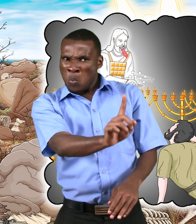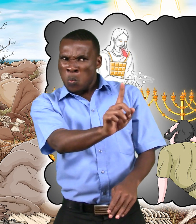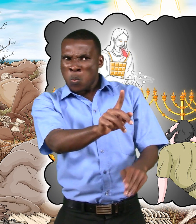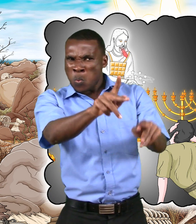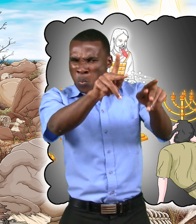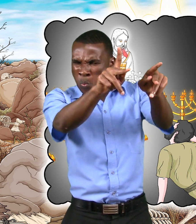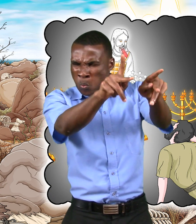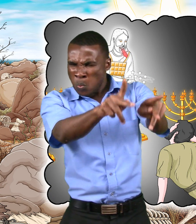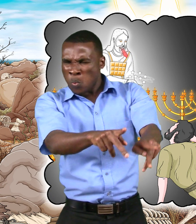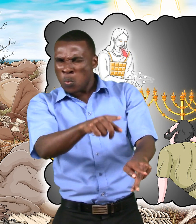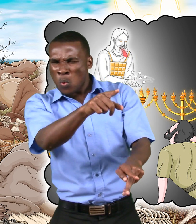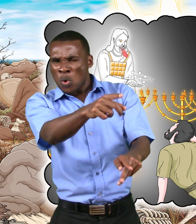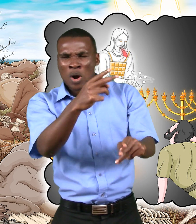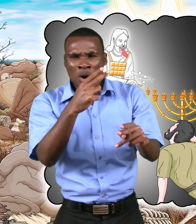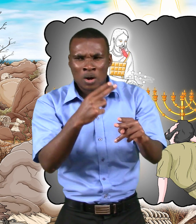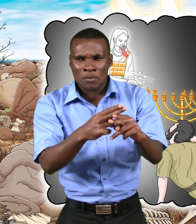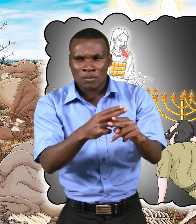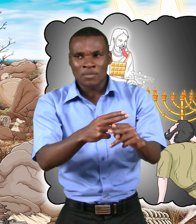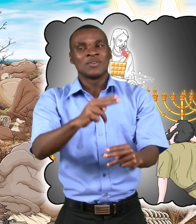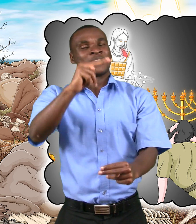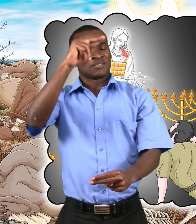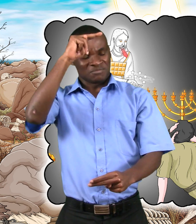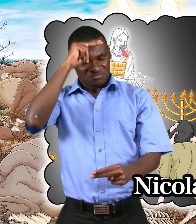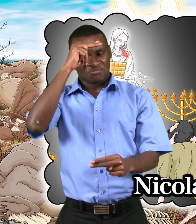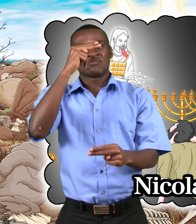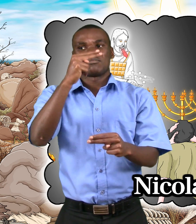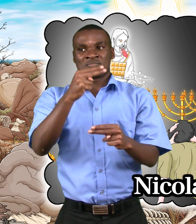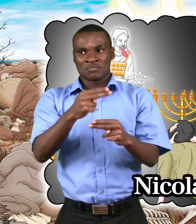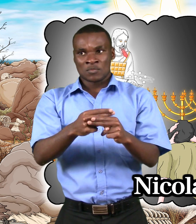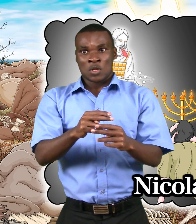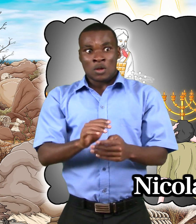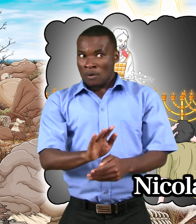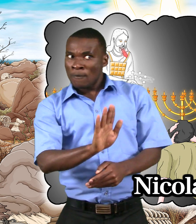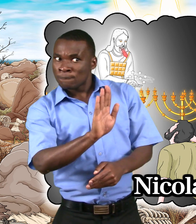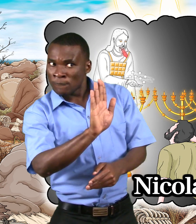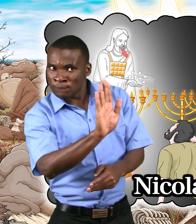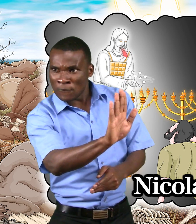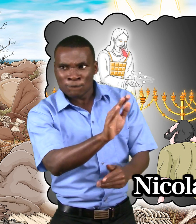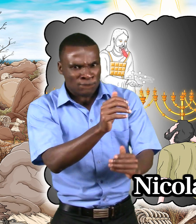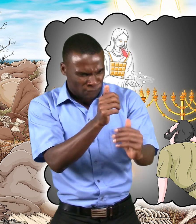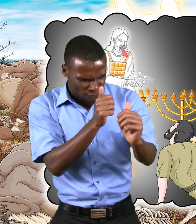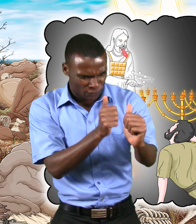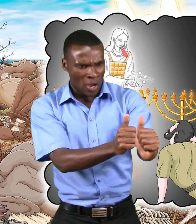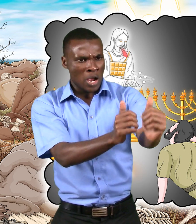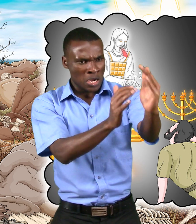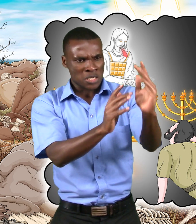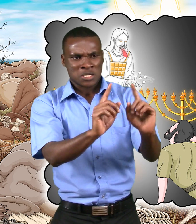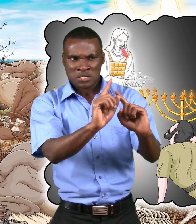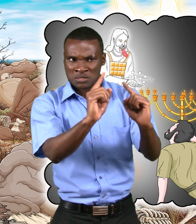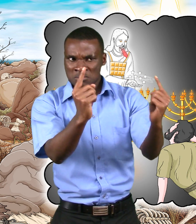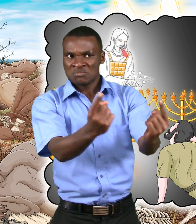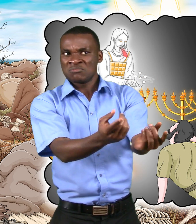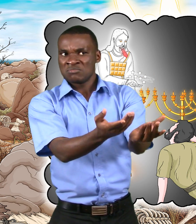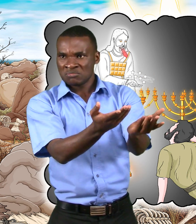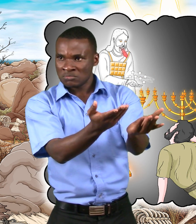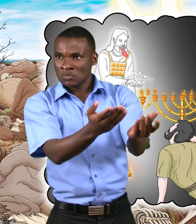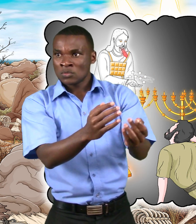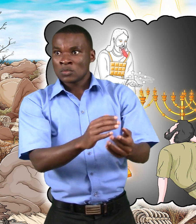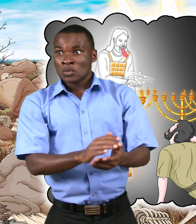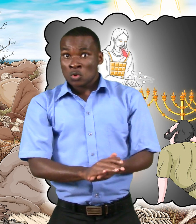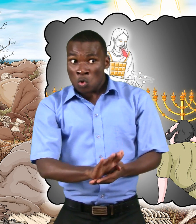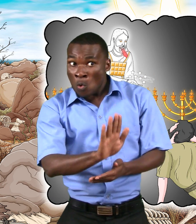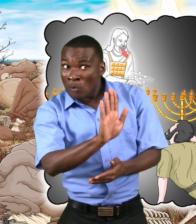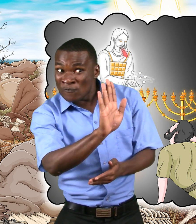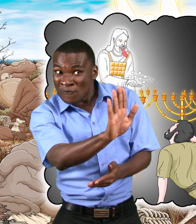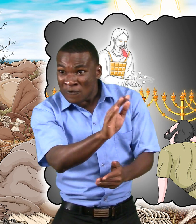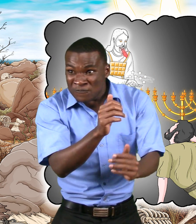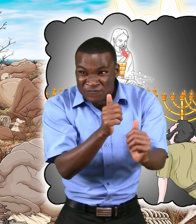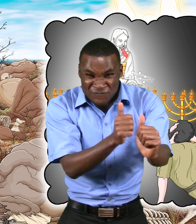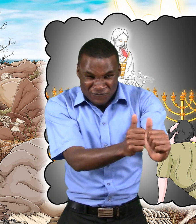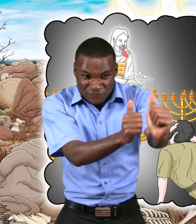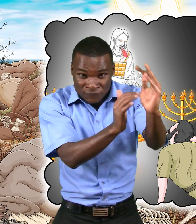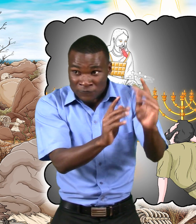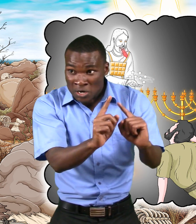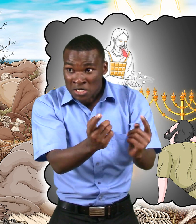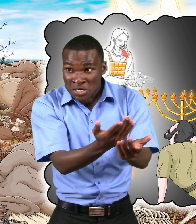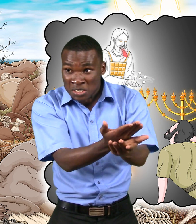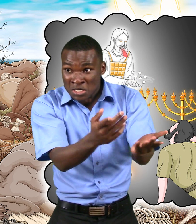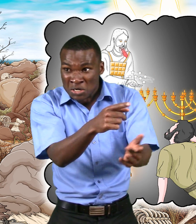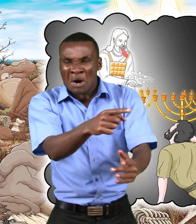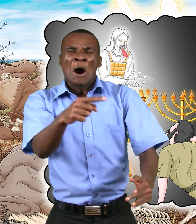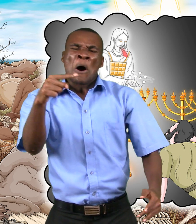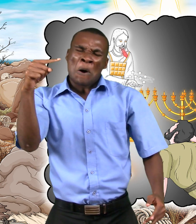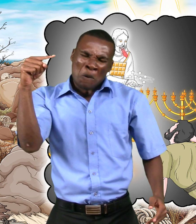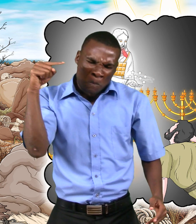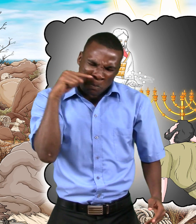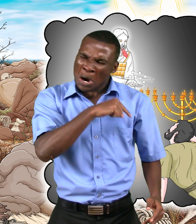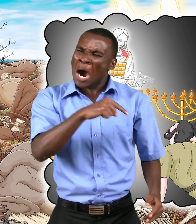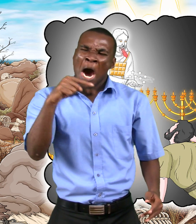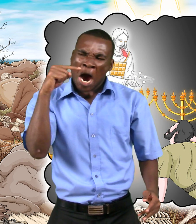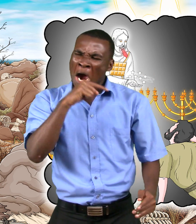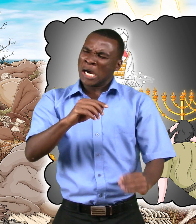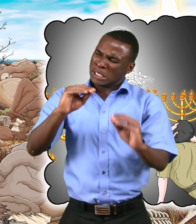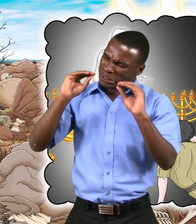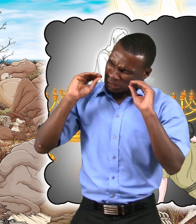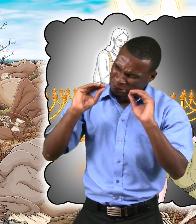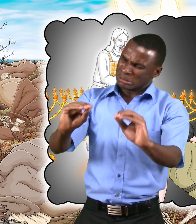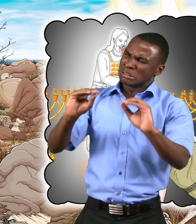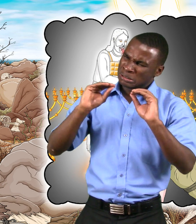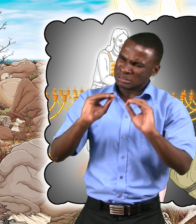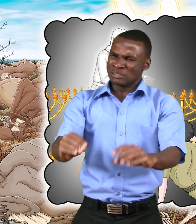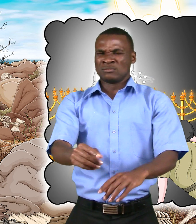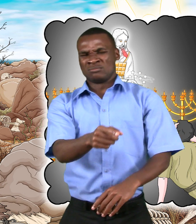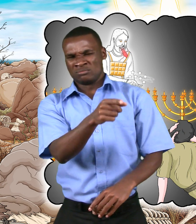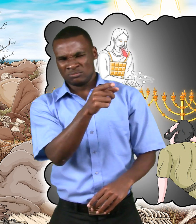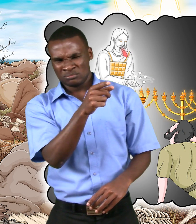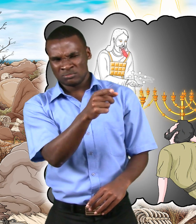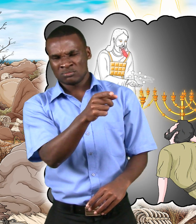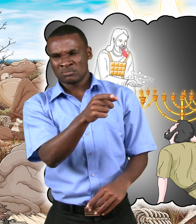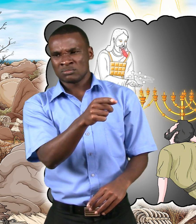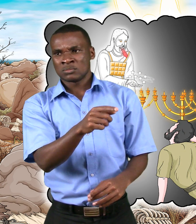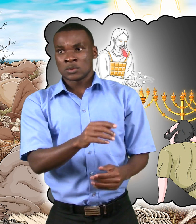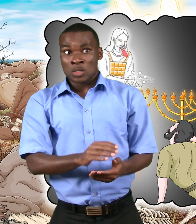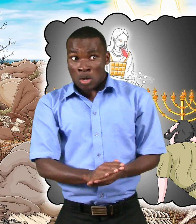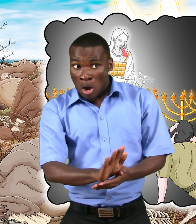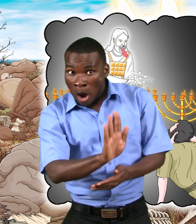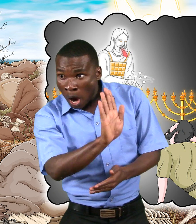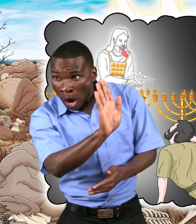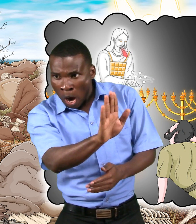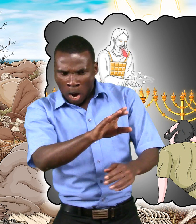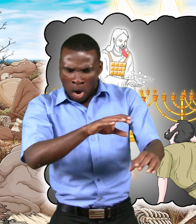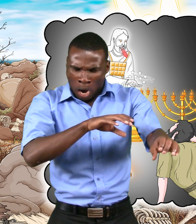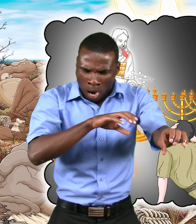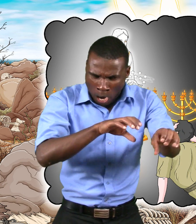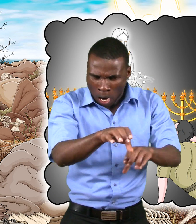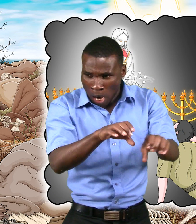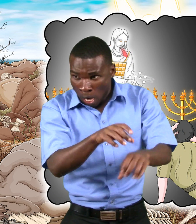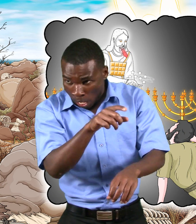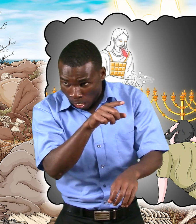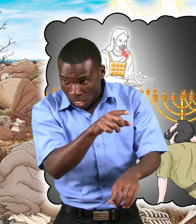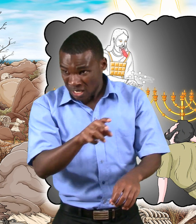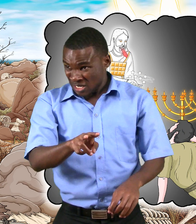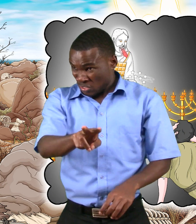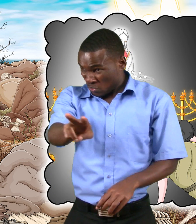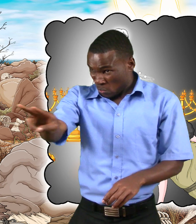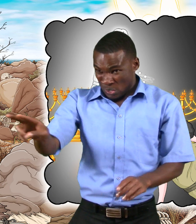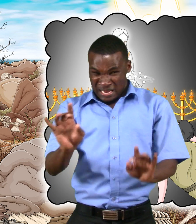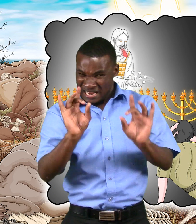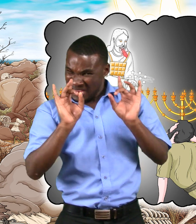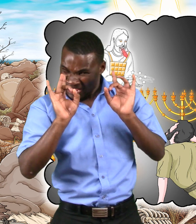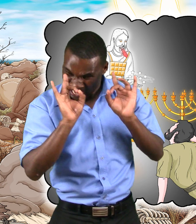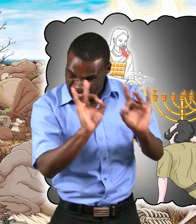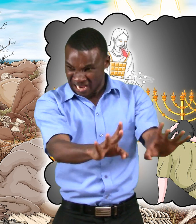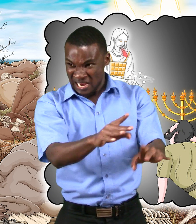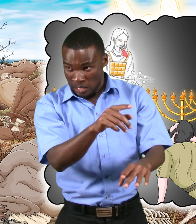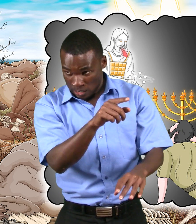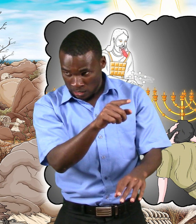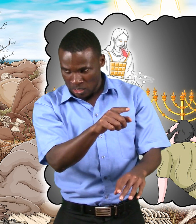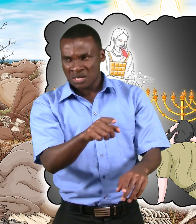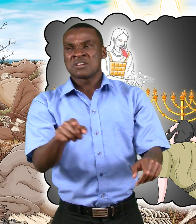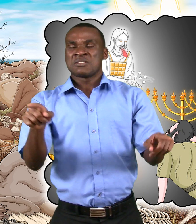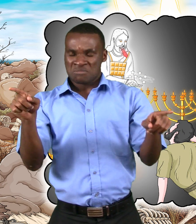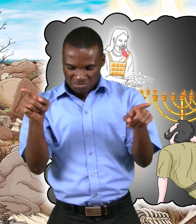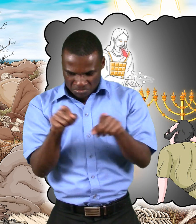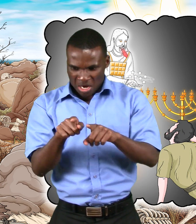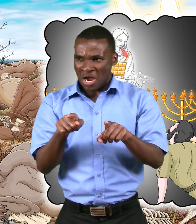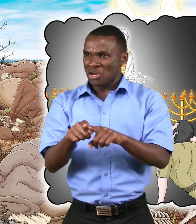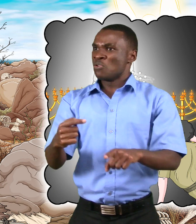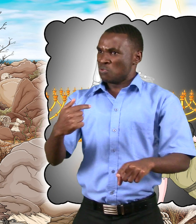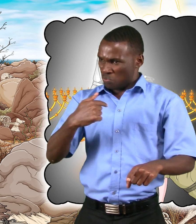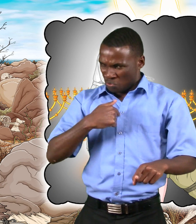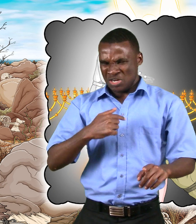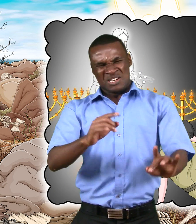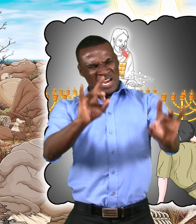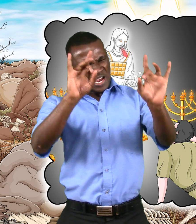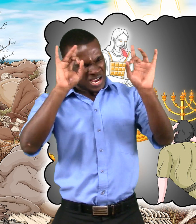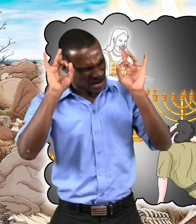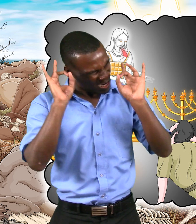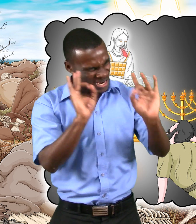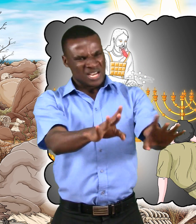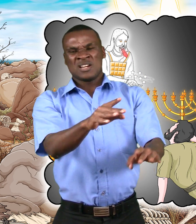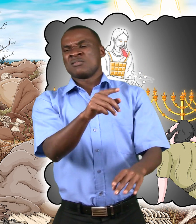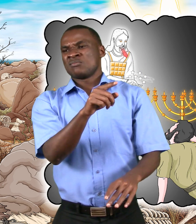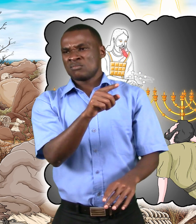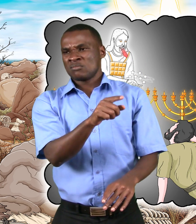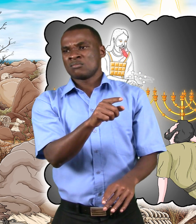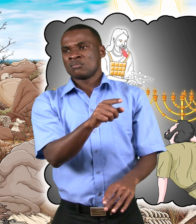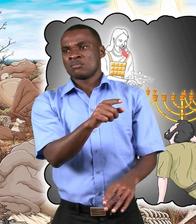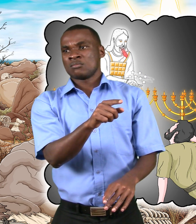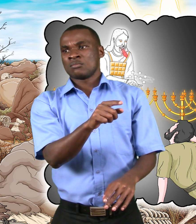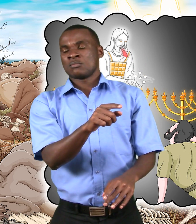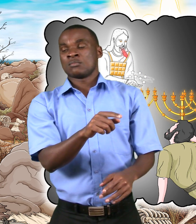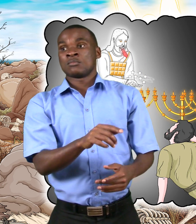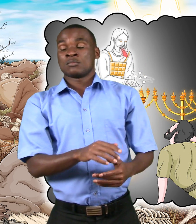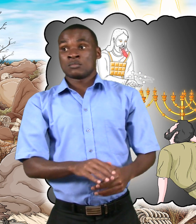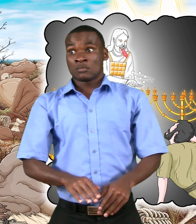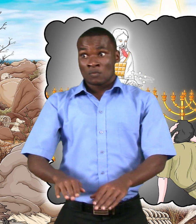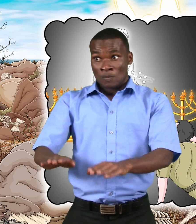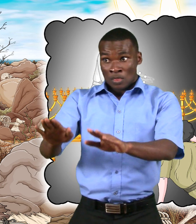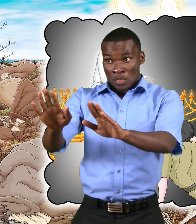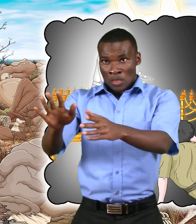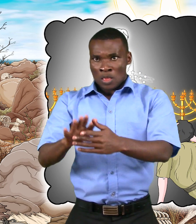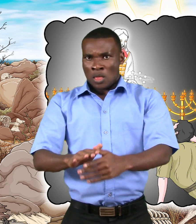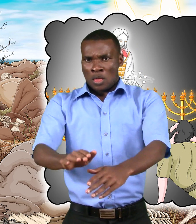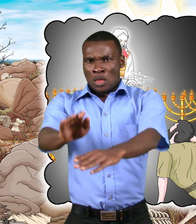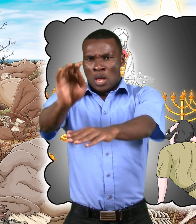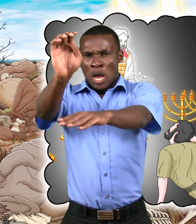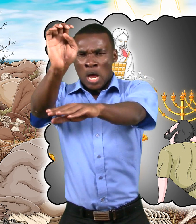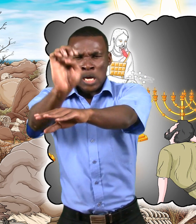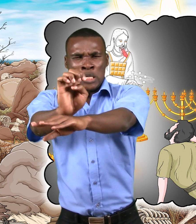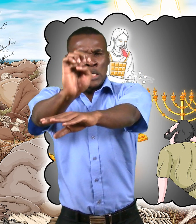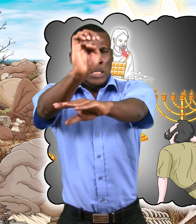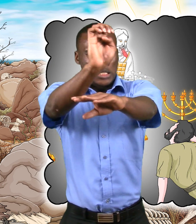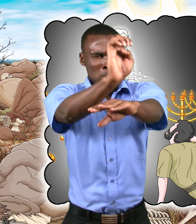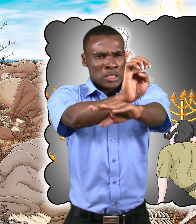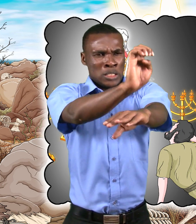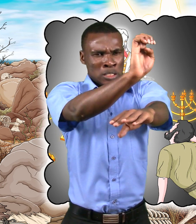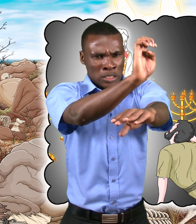But you have this to your credit: You hate the works of the Nicolaitans, which I also hate.